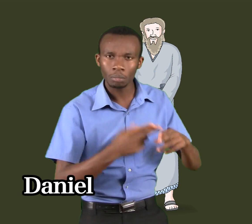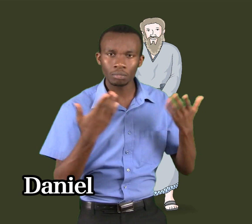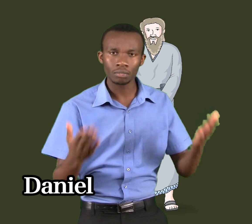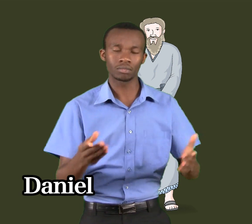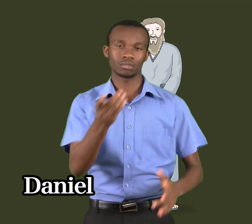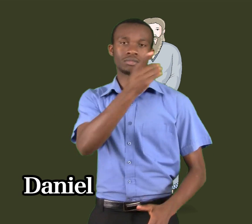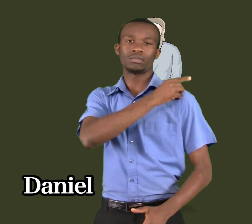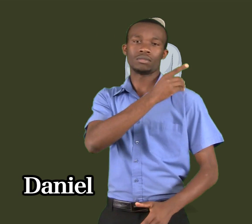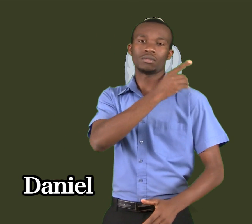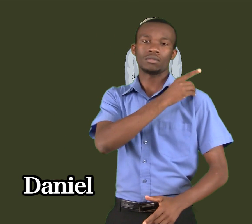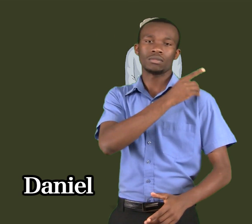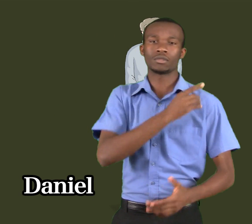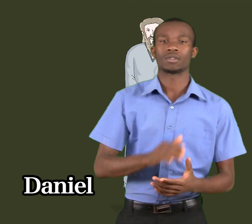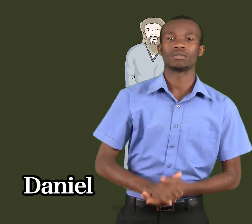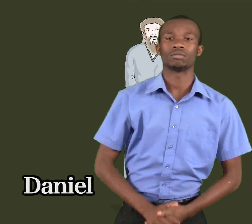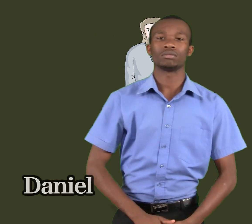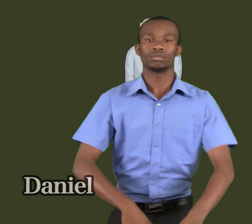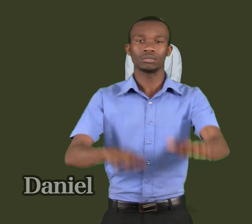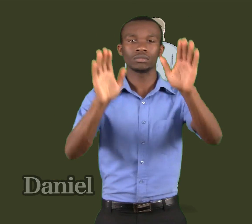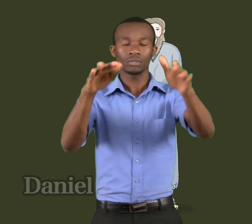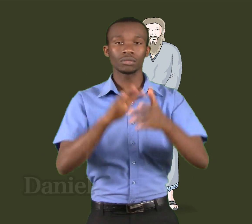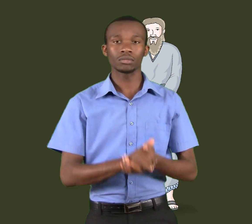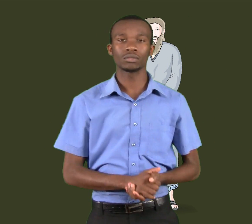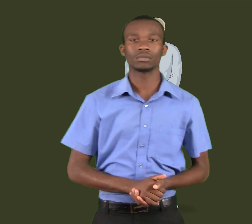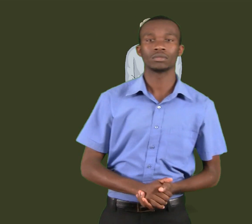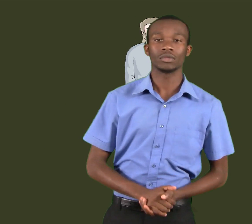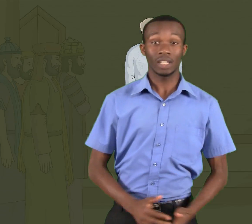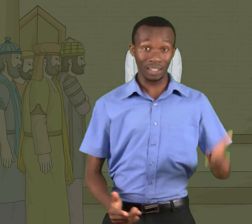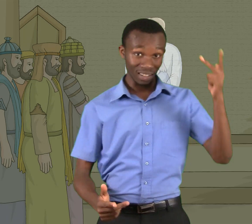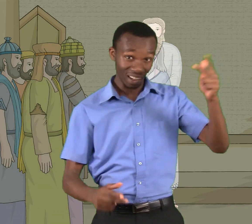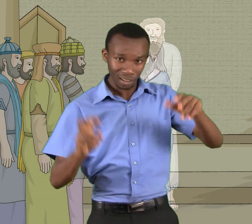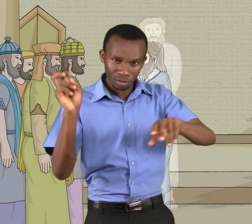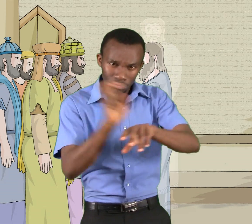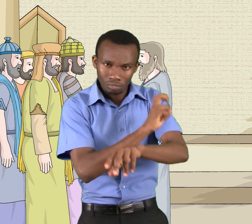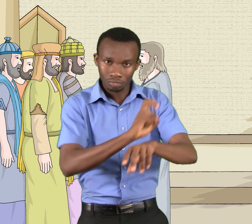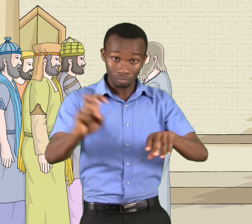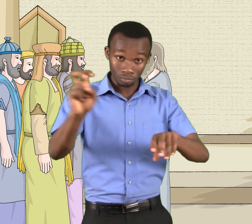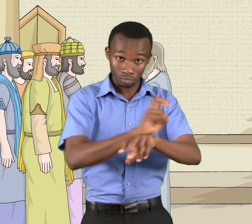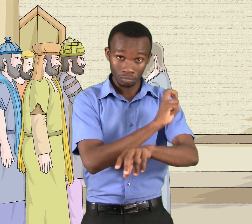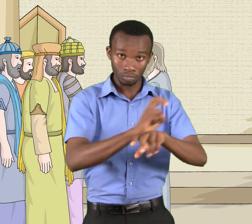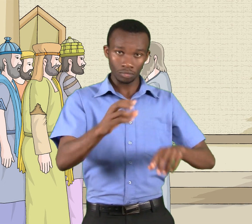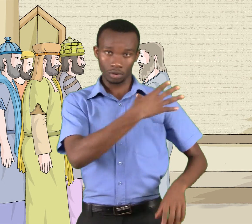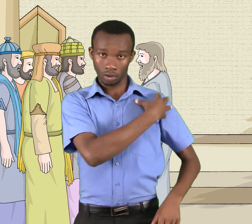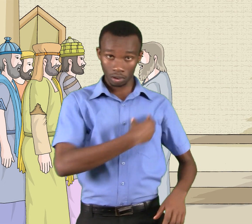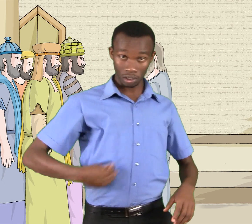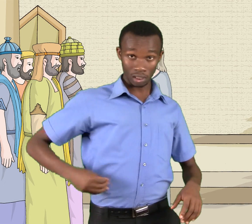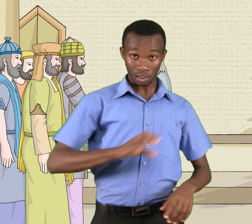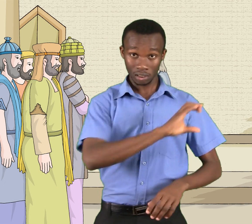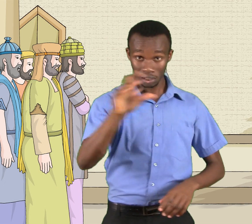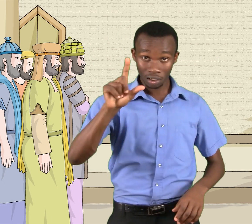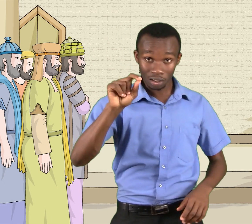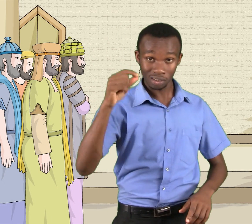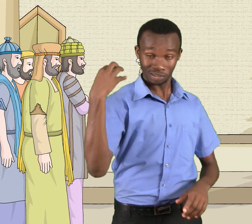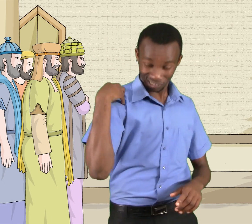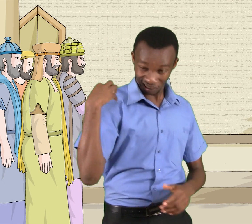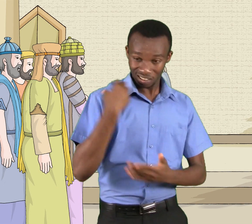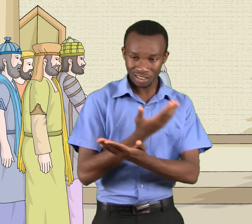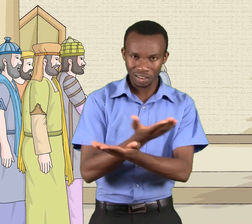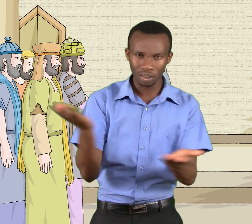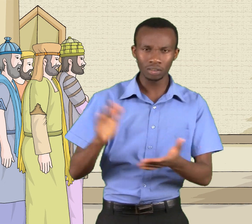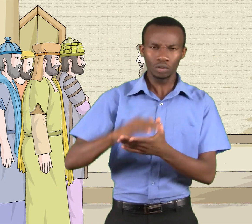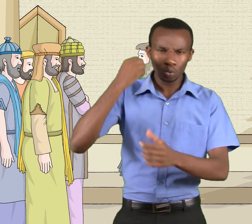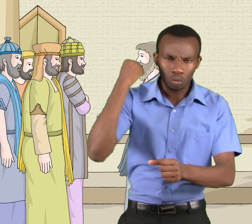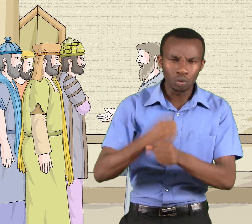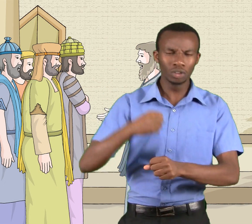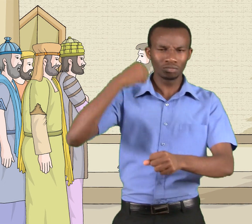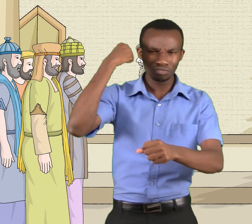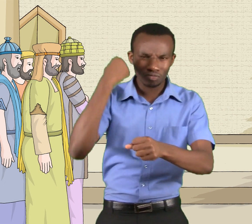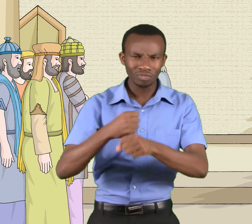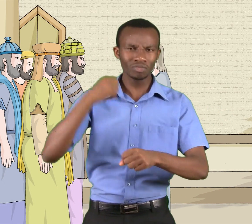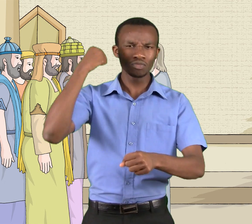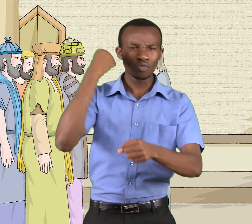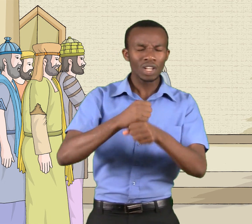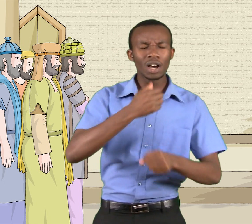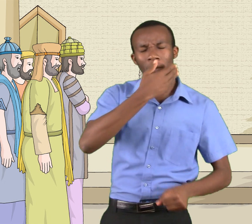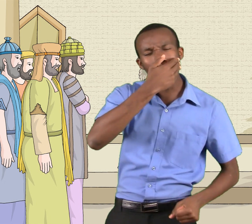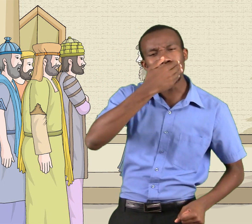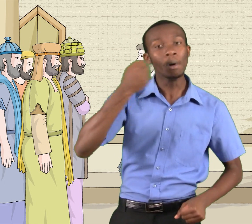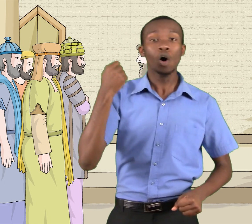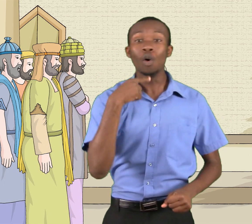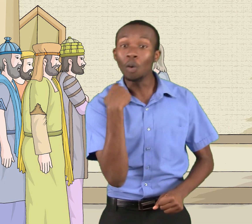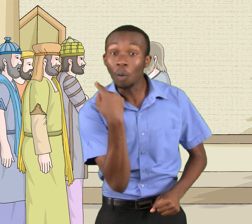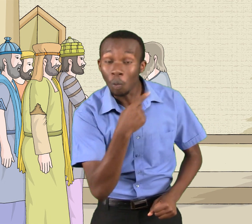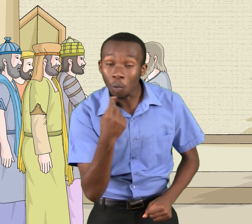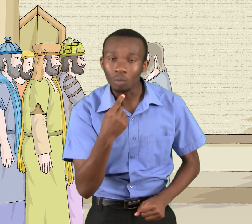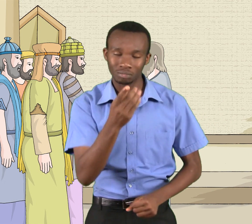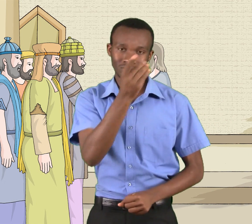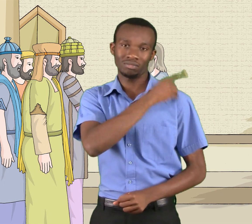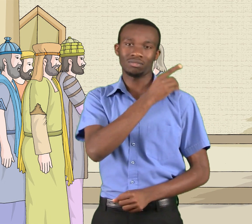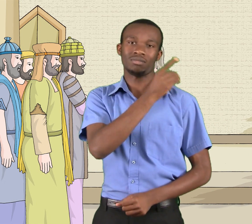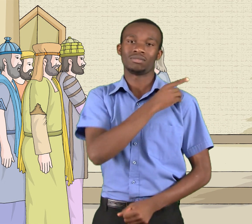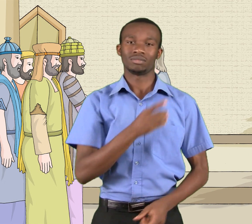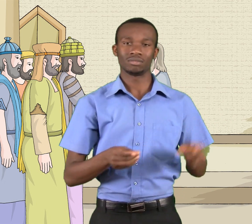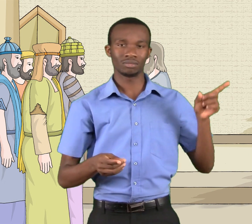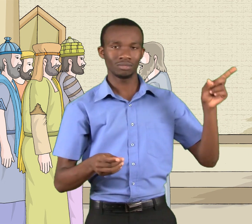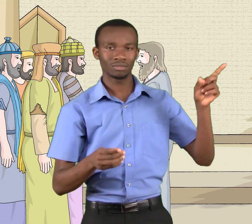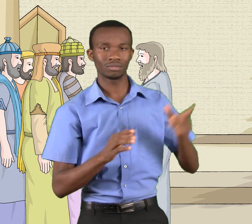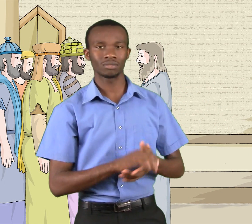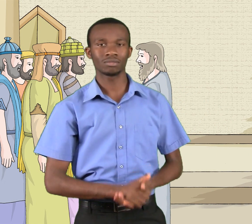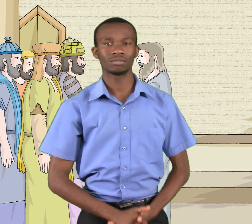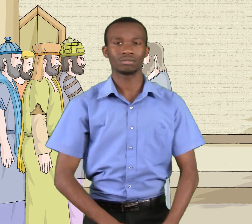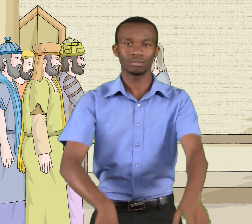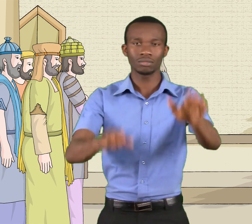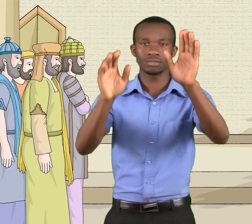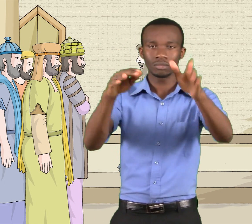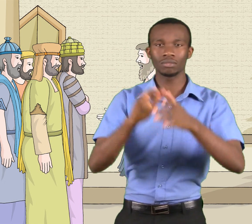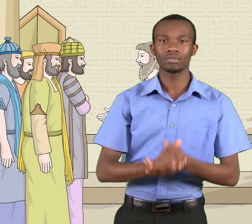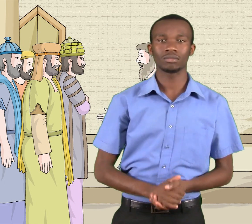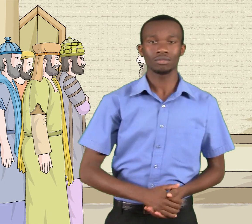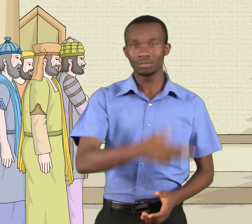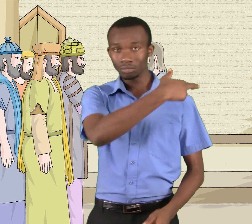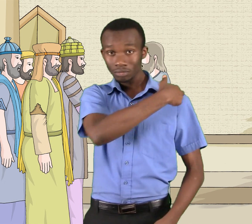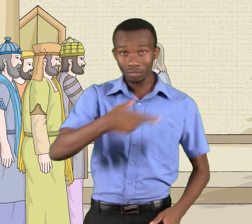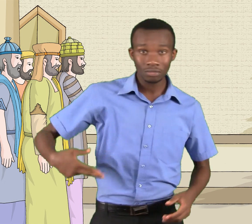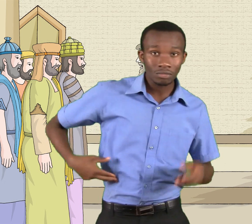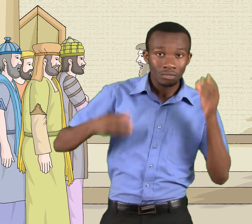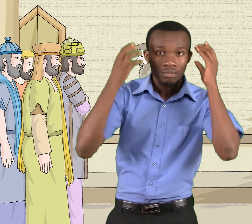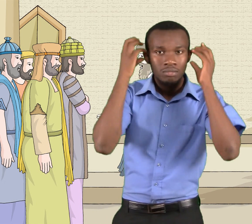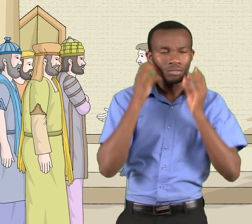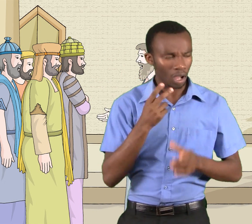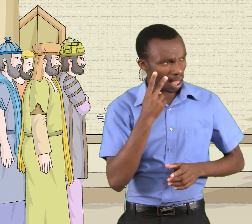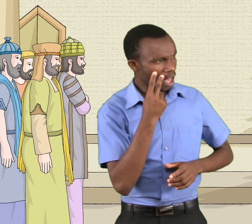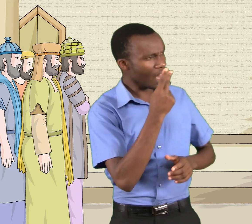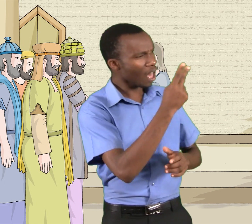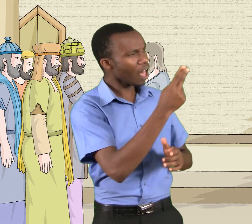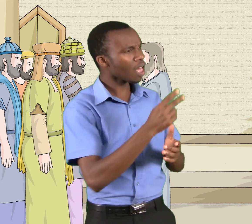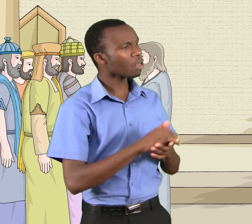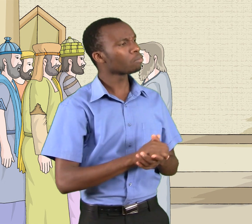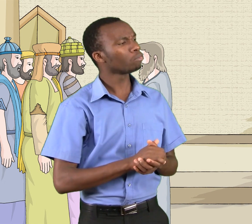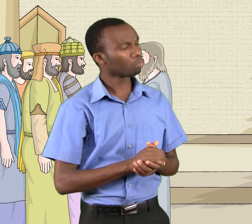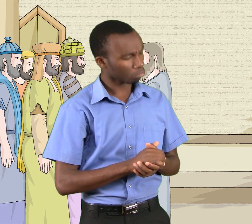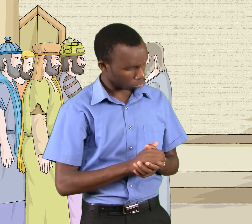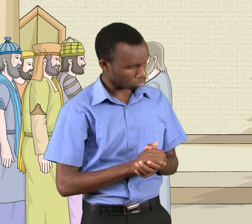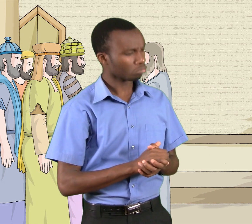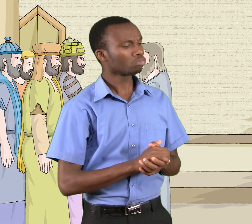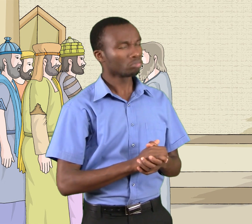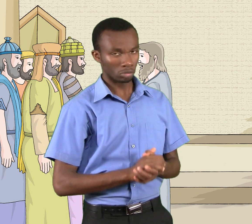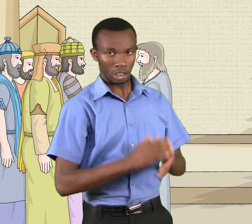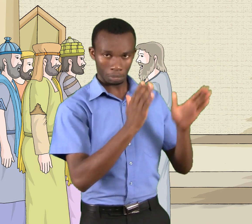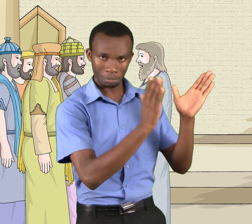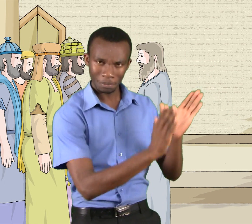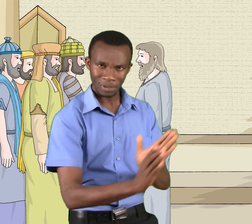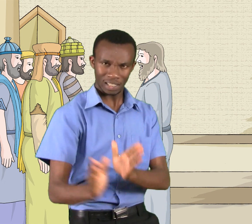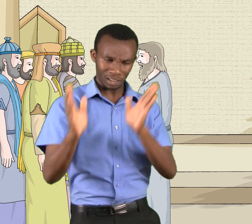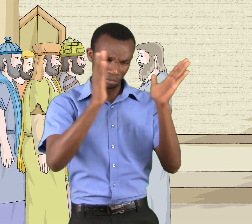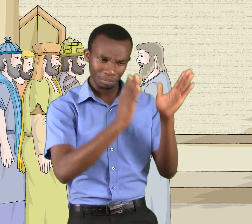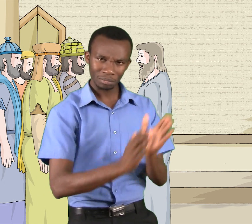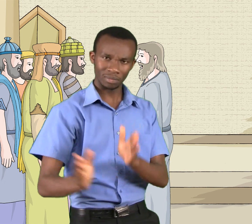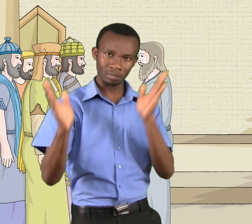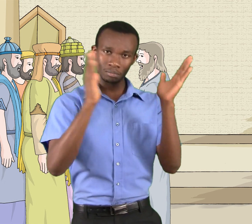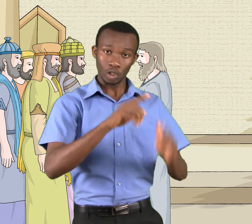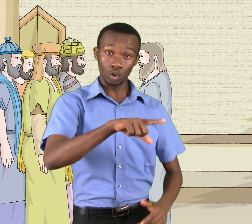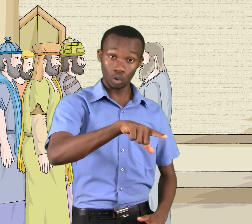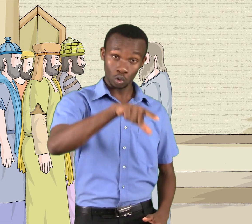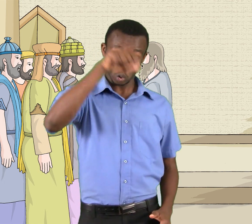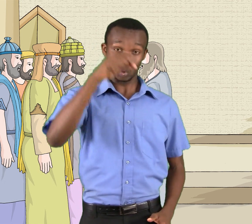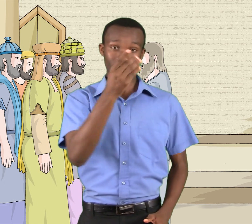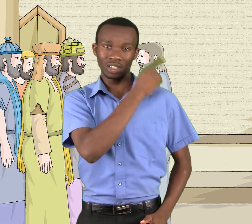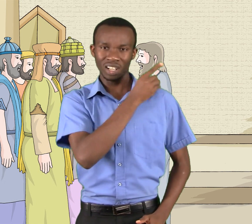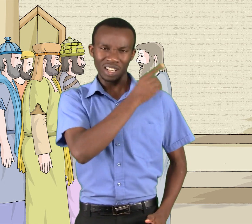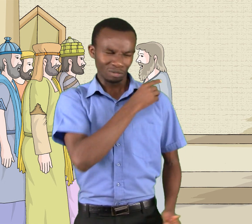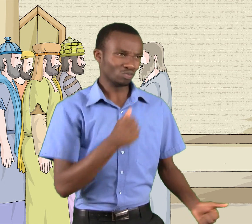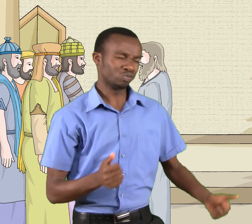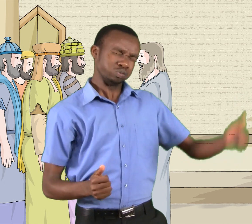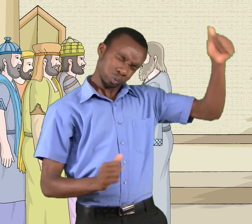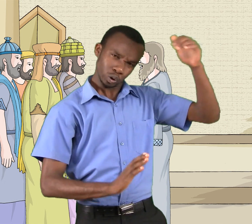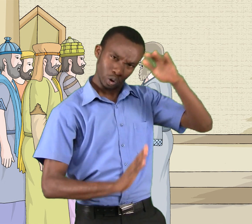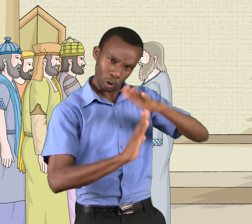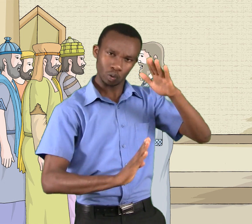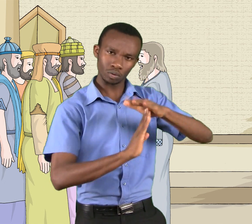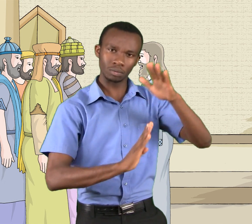Soon, by his extraordinary spirit, Daniel distinguished himself among the administrators and satraps.